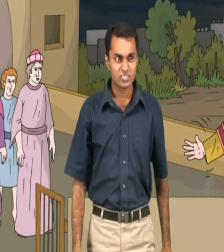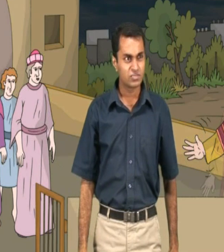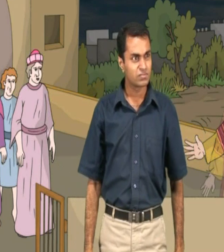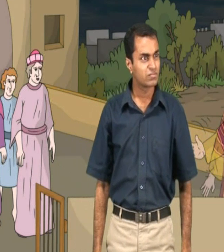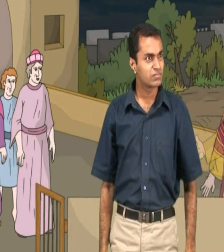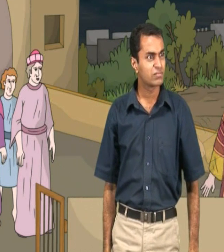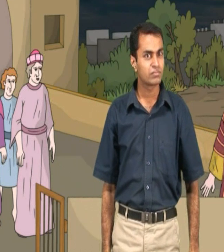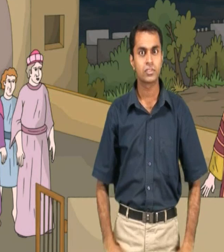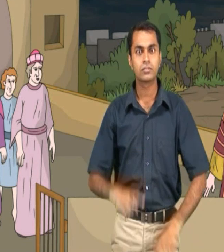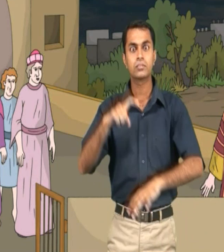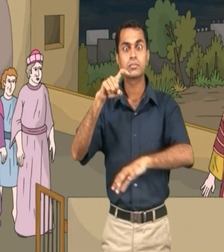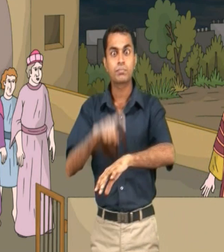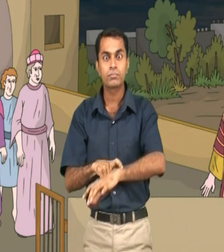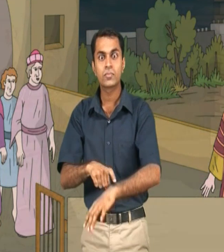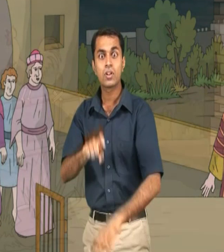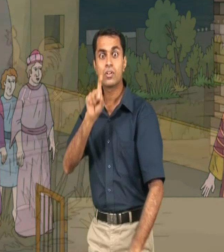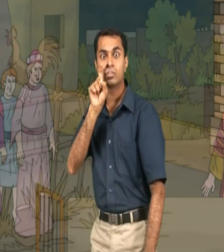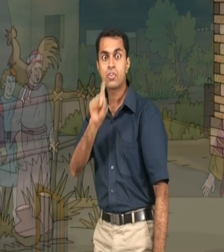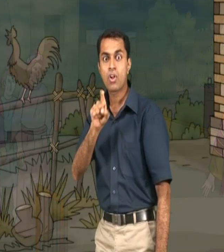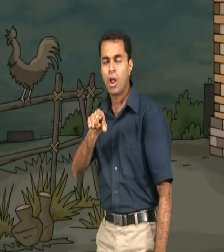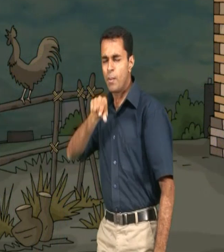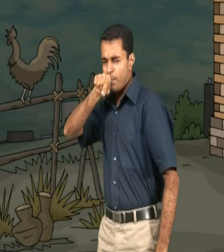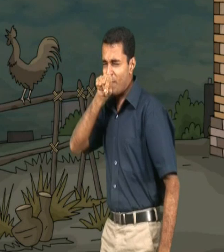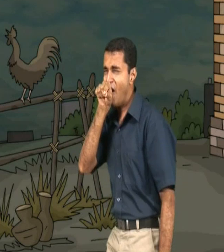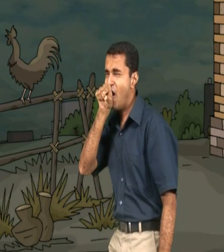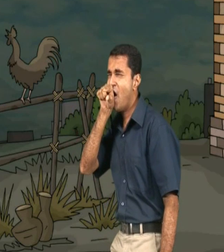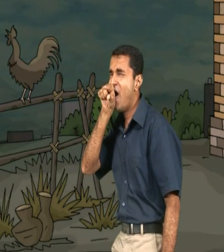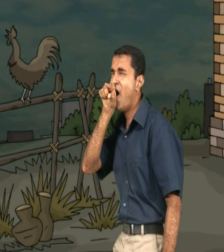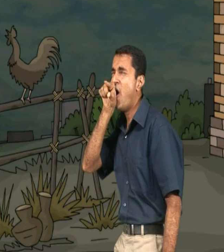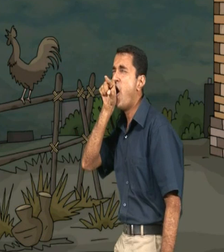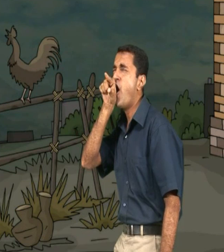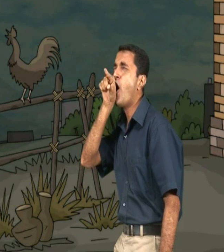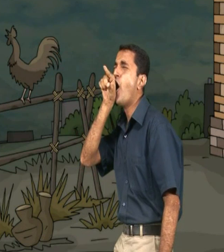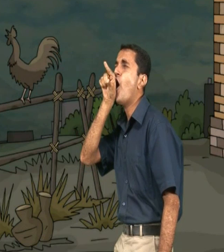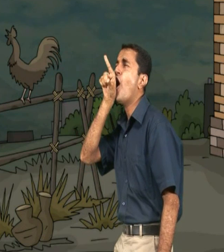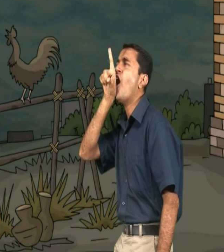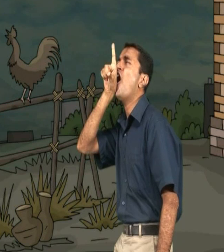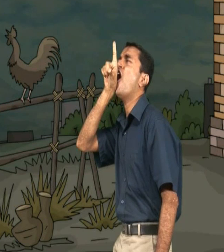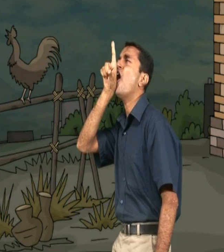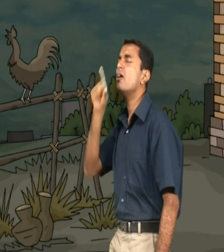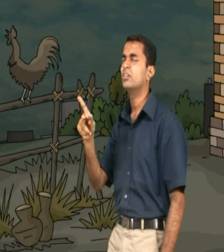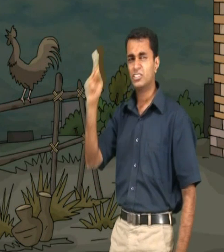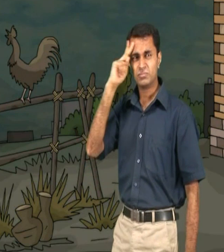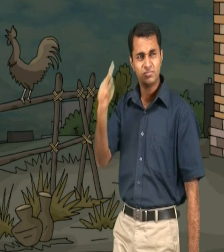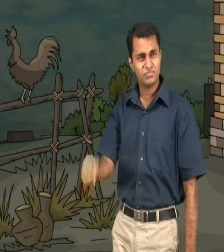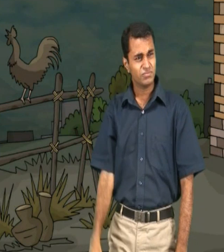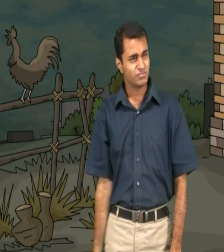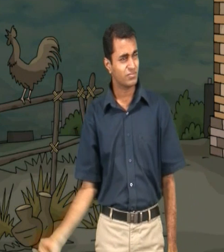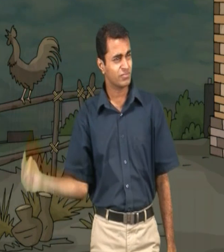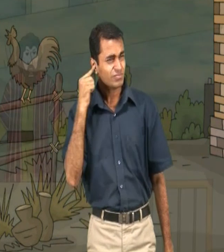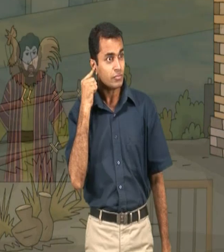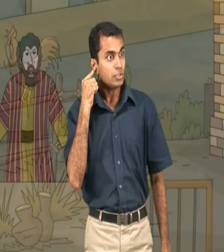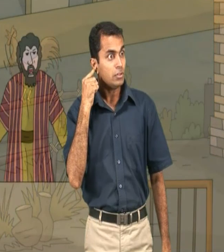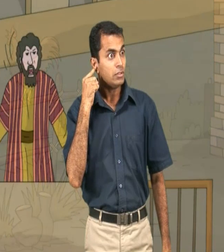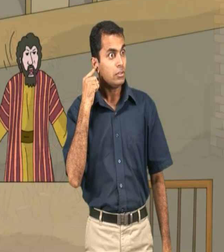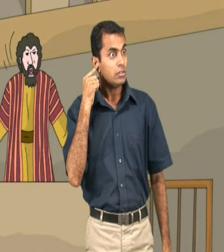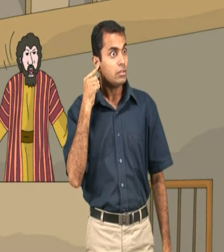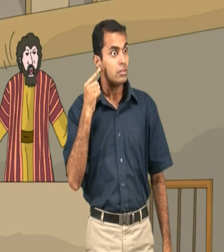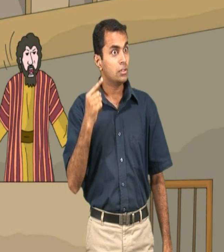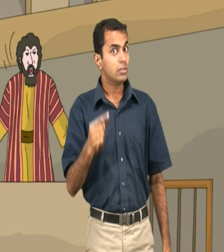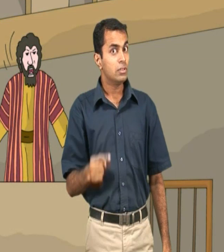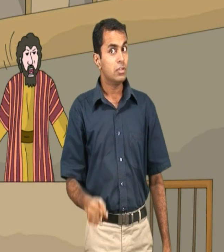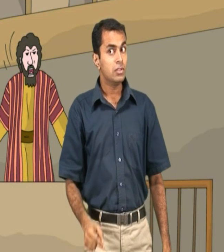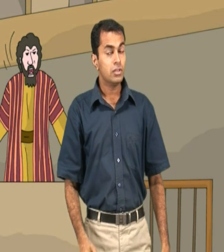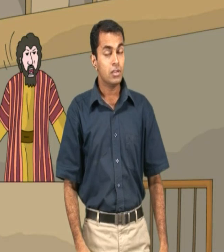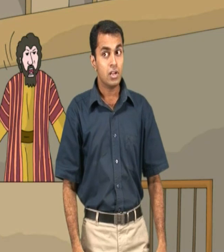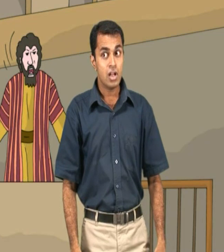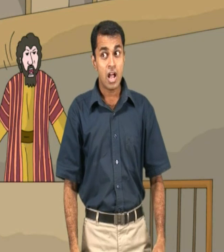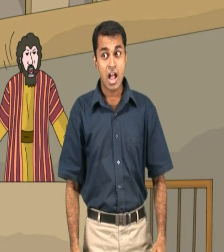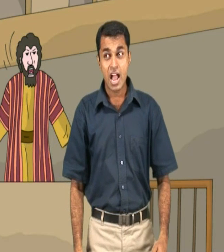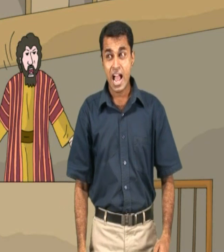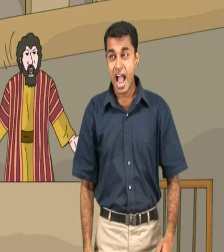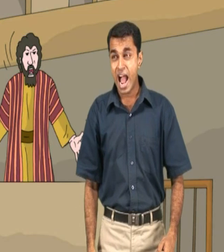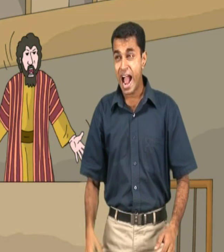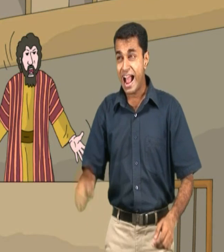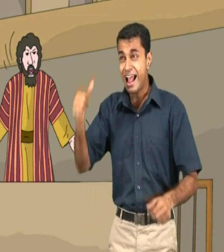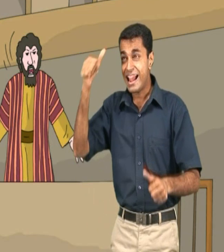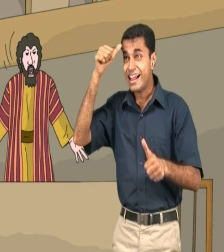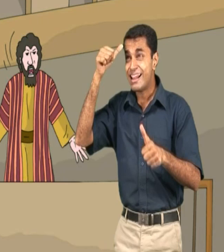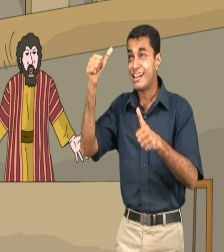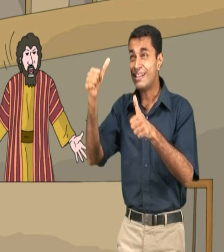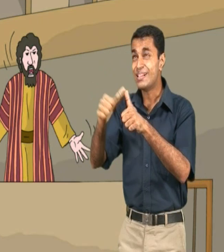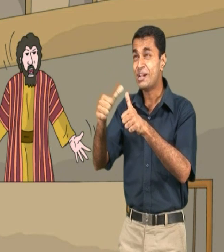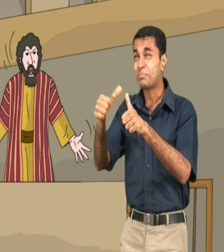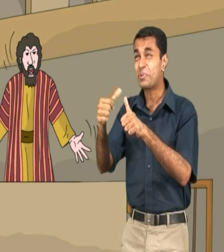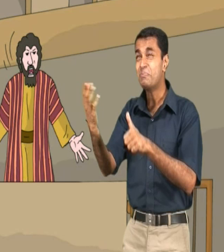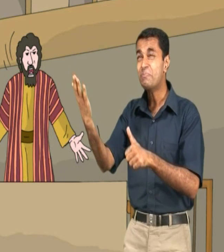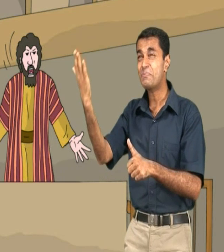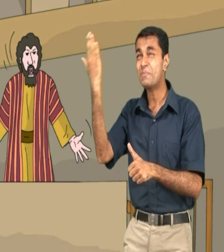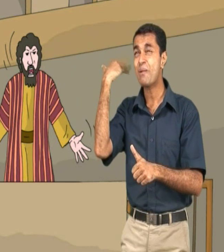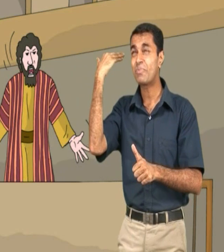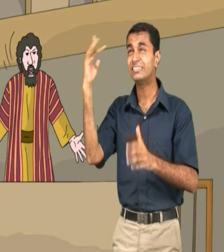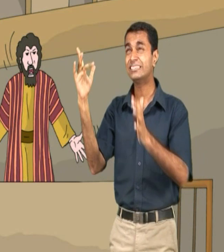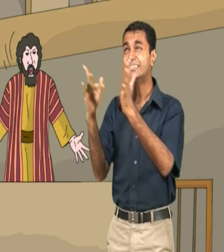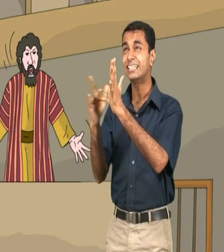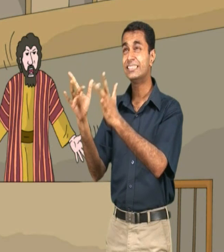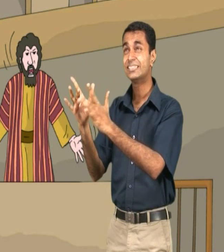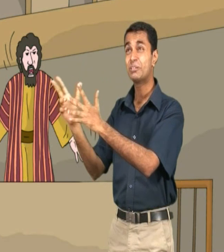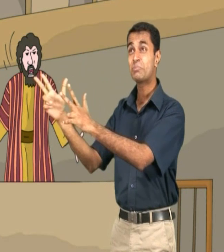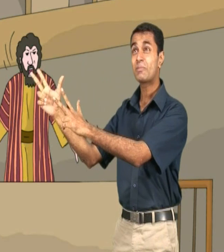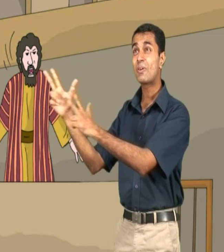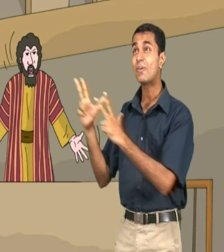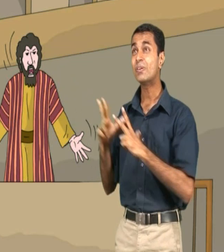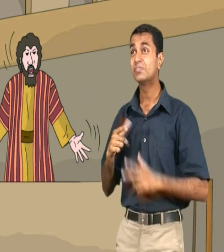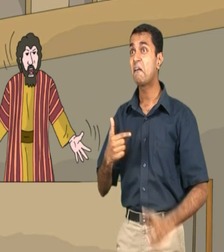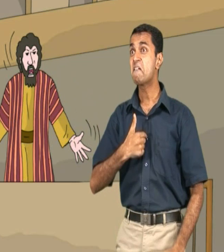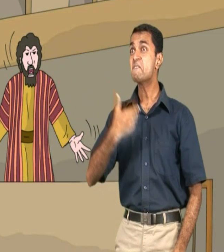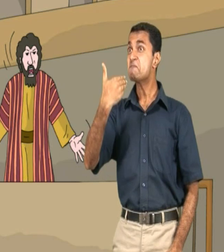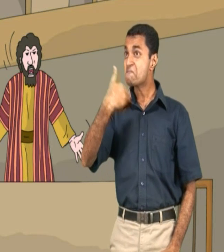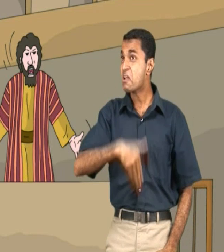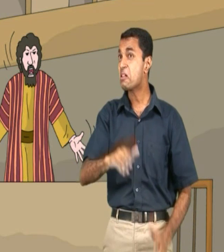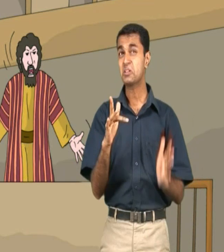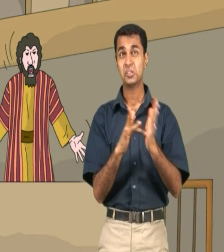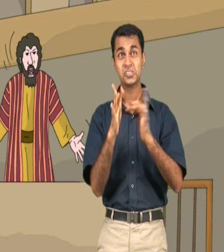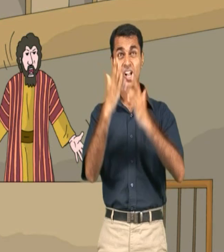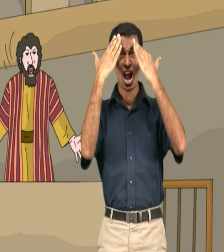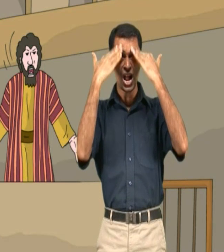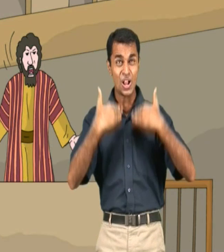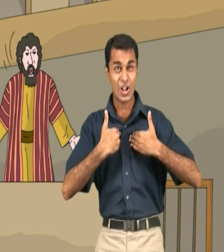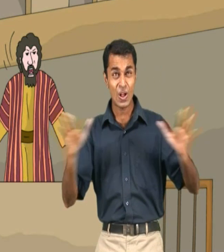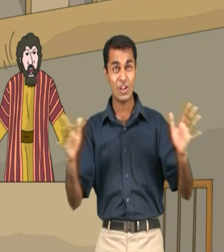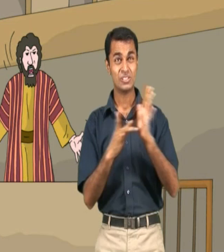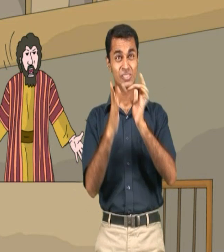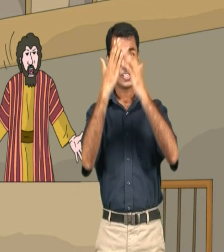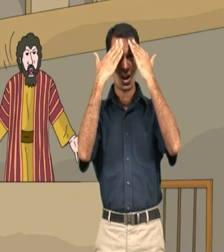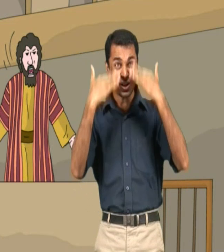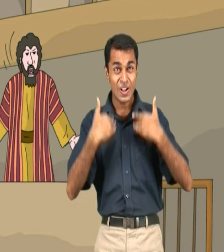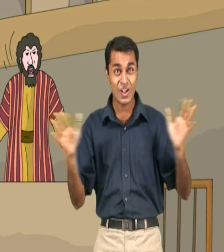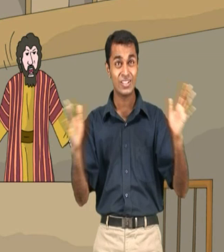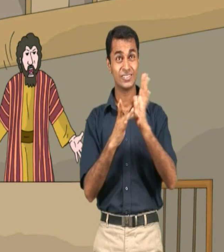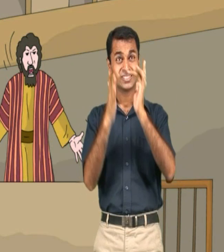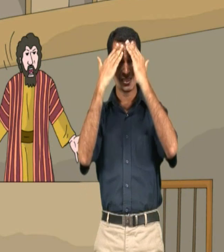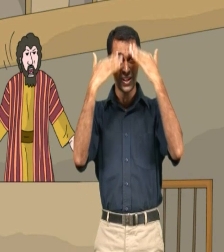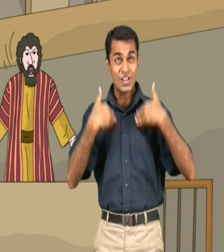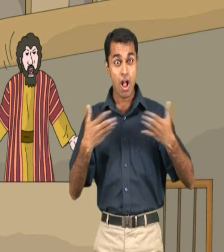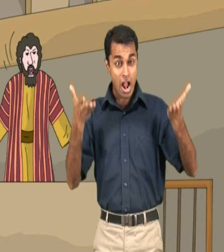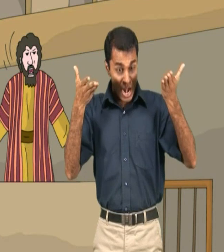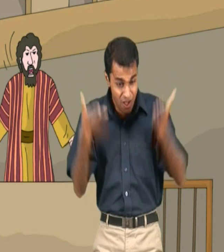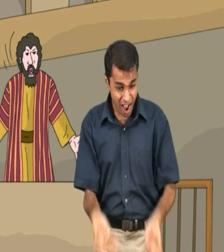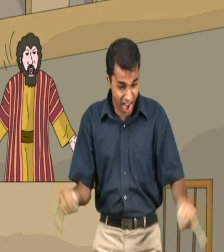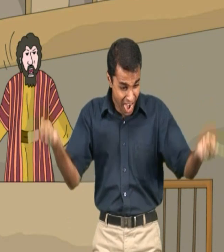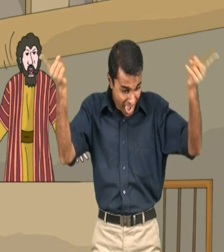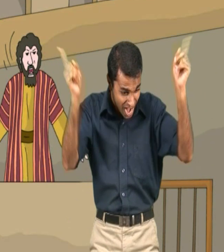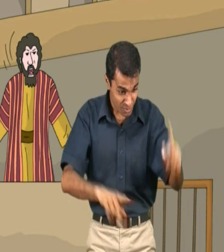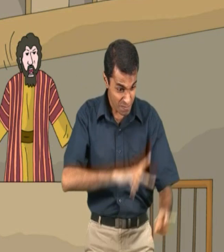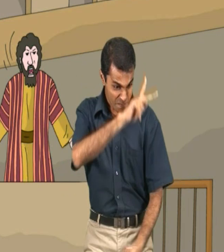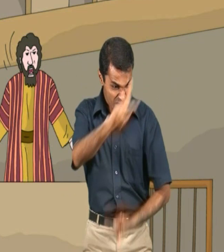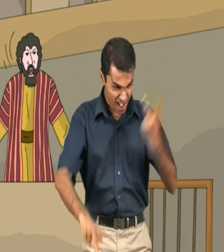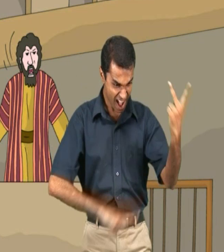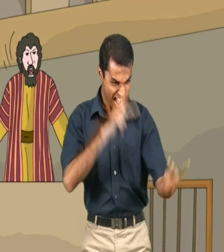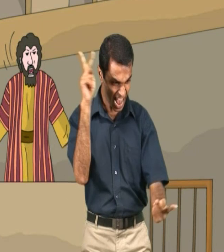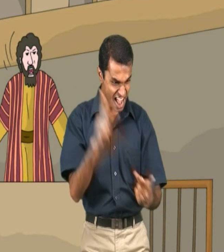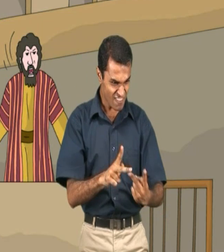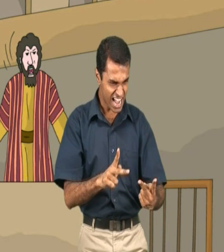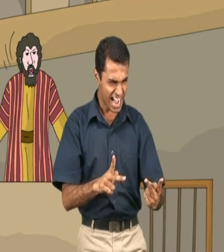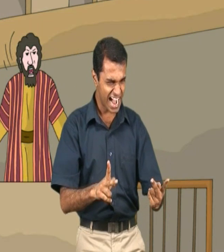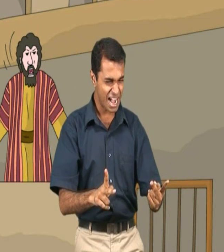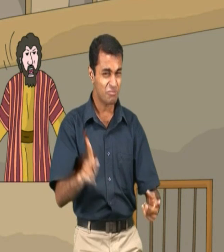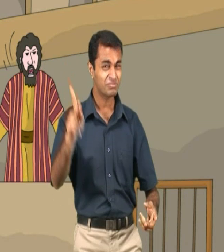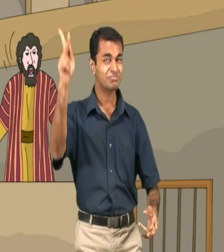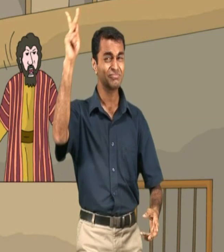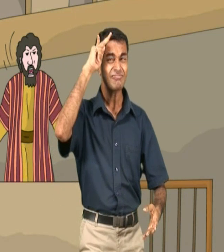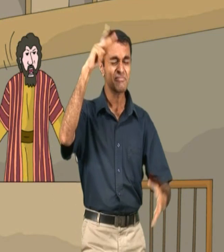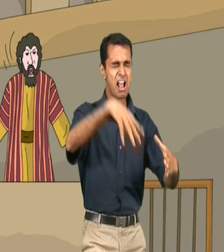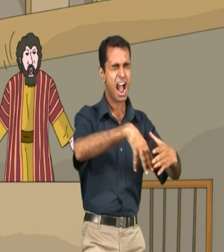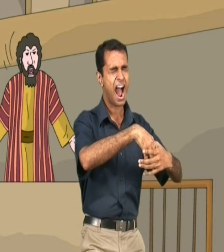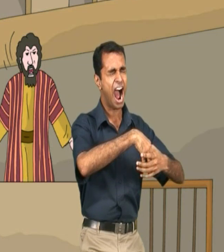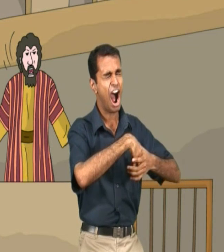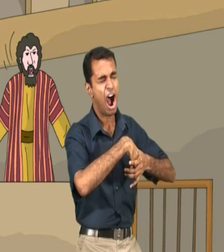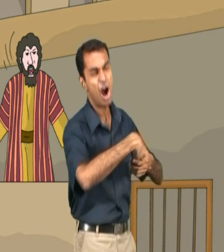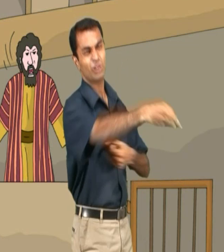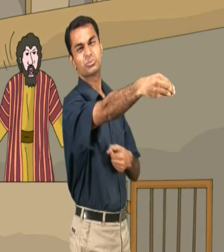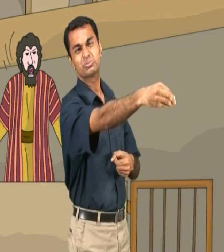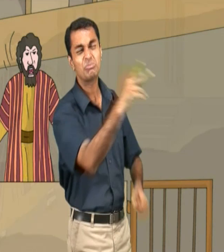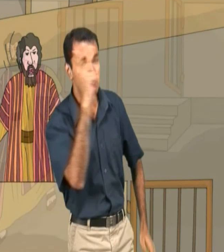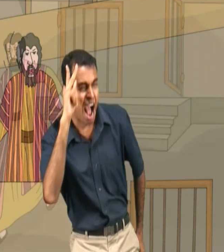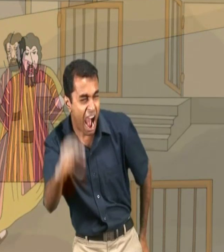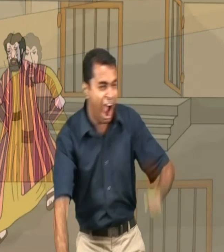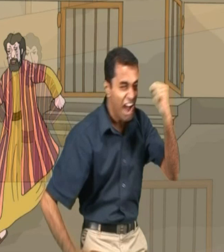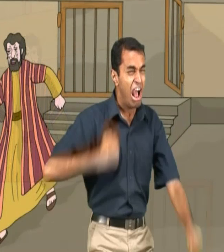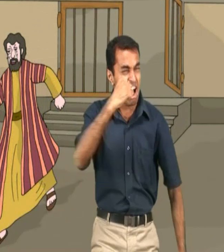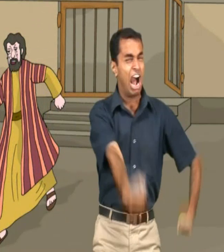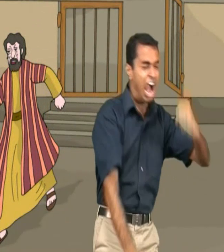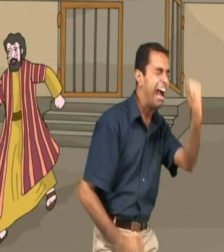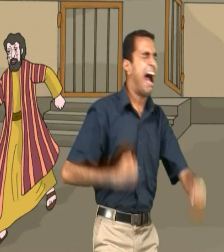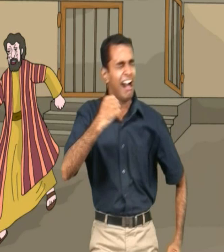And immediately a rooster crowed. Then Peter remembered the word that Jesus had spoken: “Before the rooster crows, you will deny Me three times.”